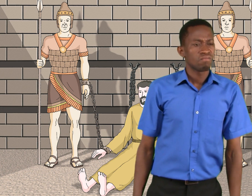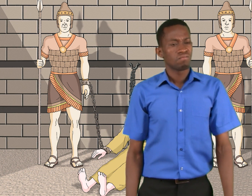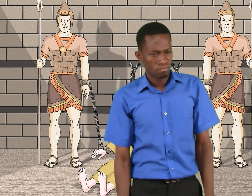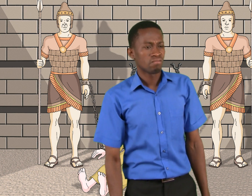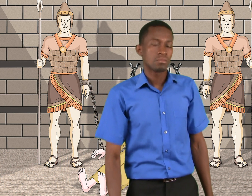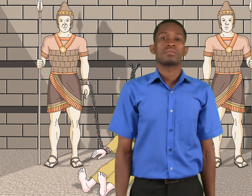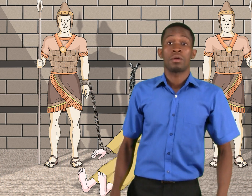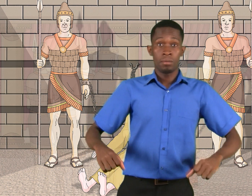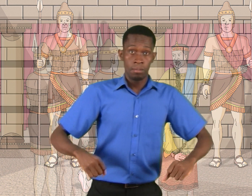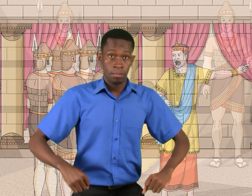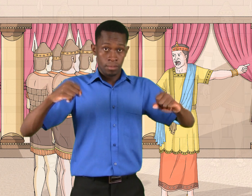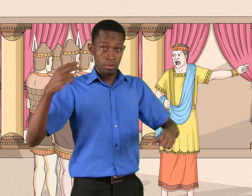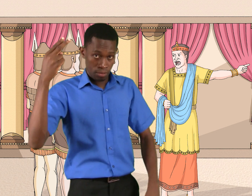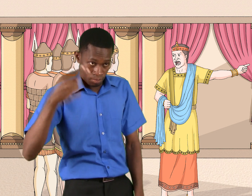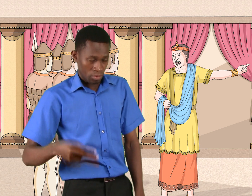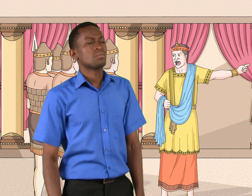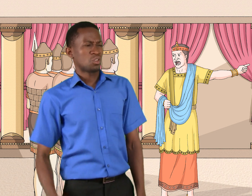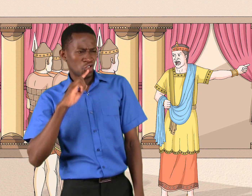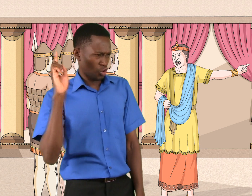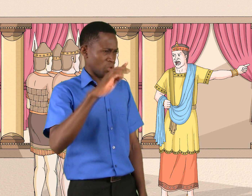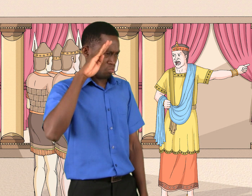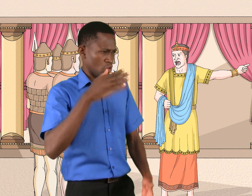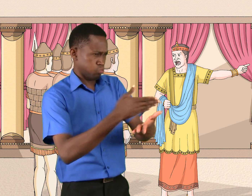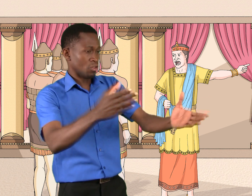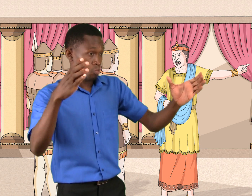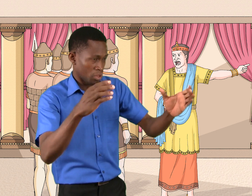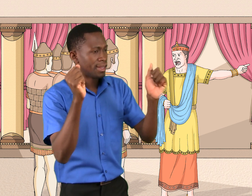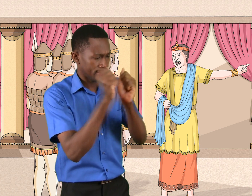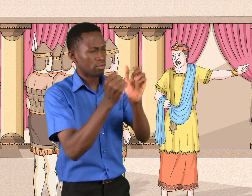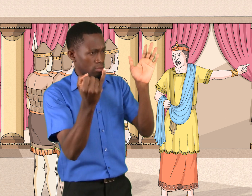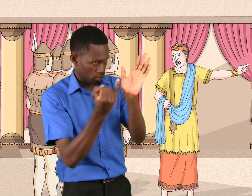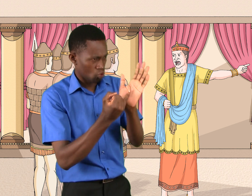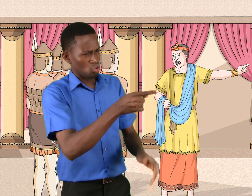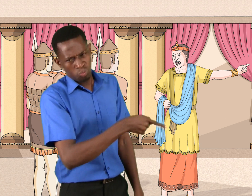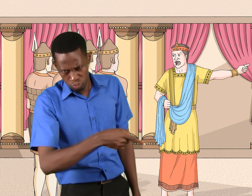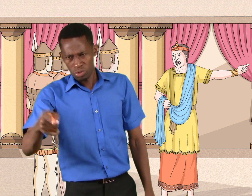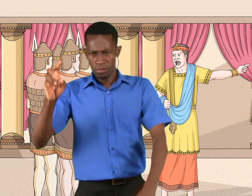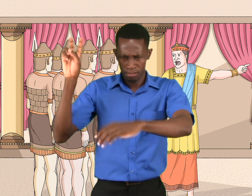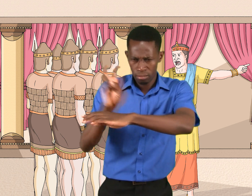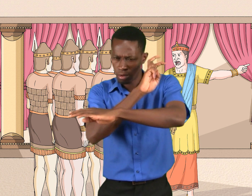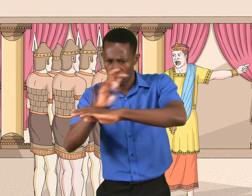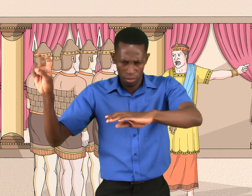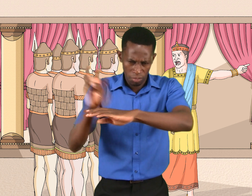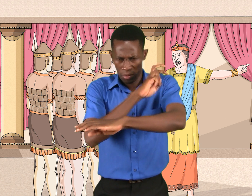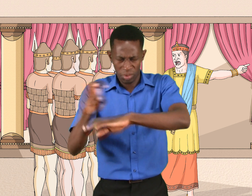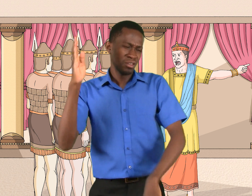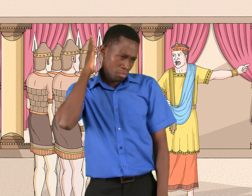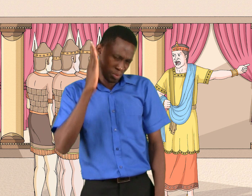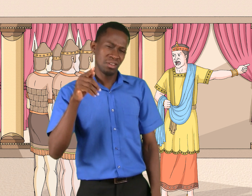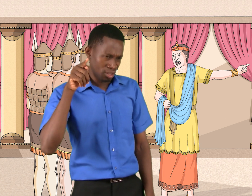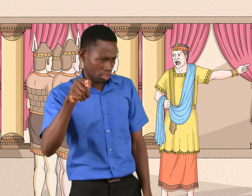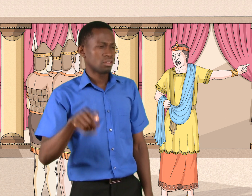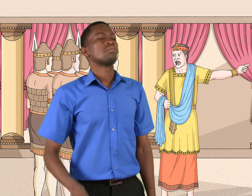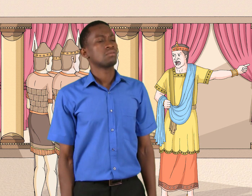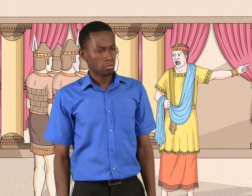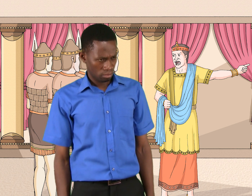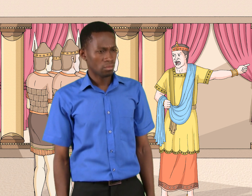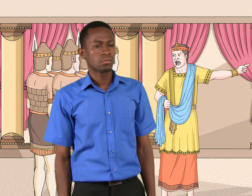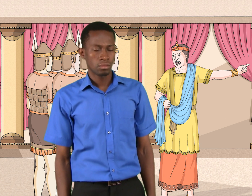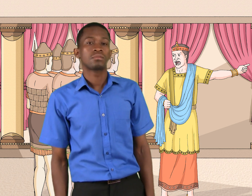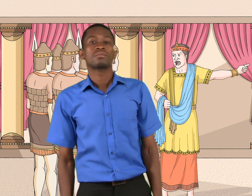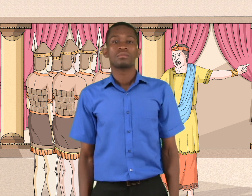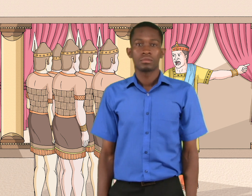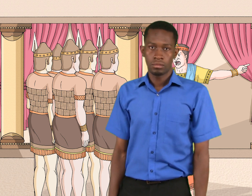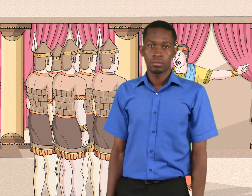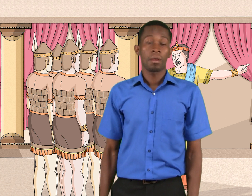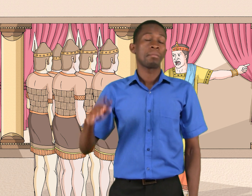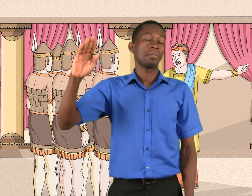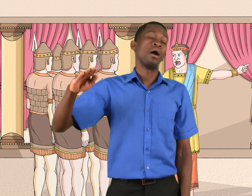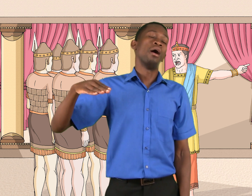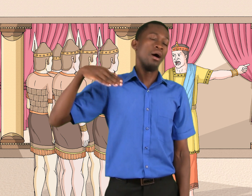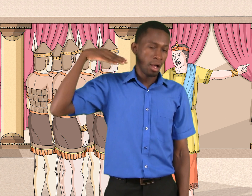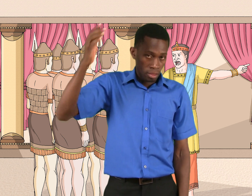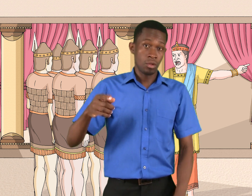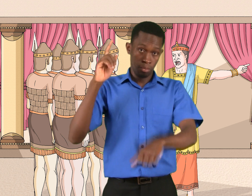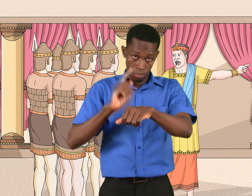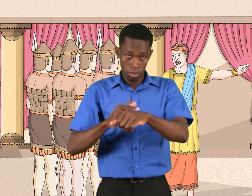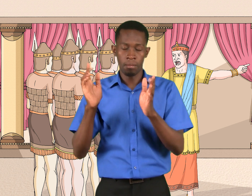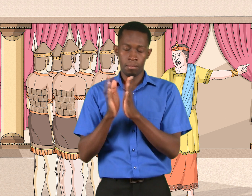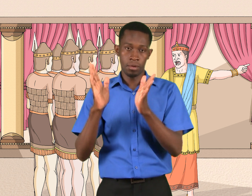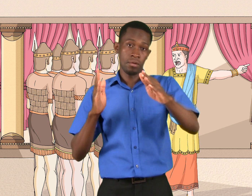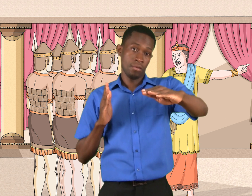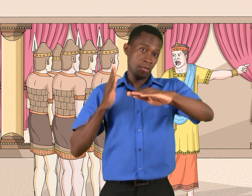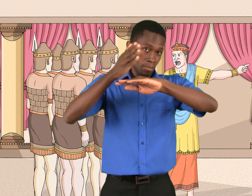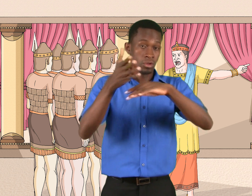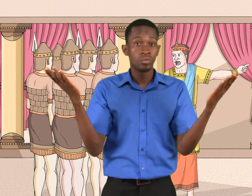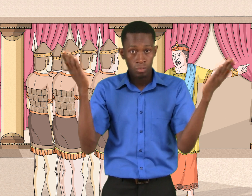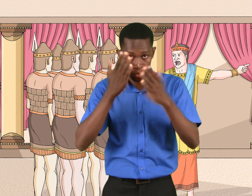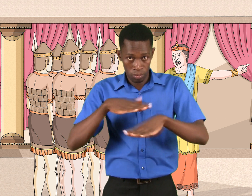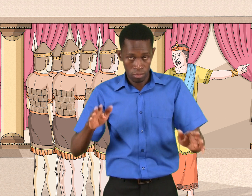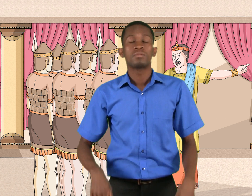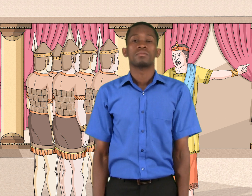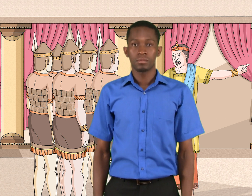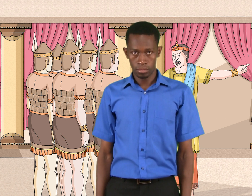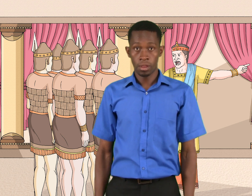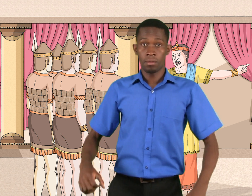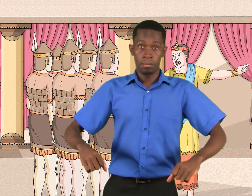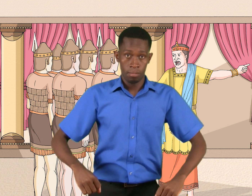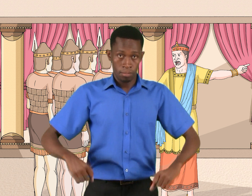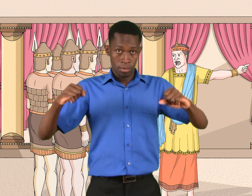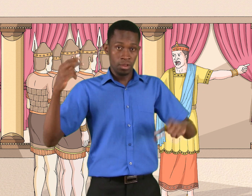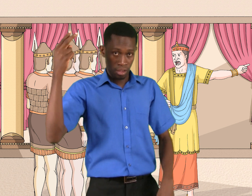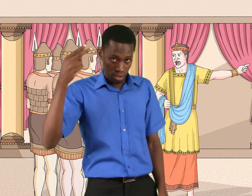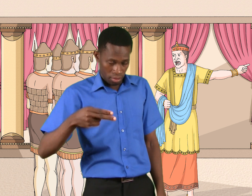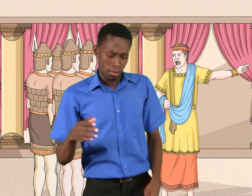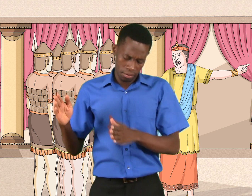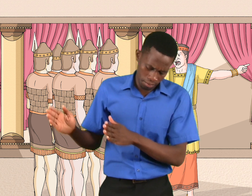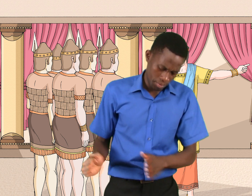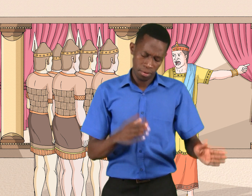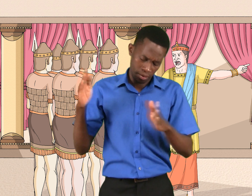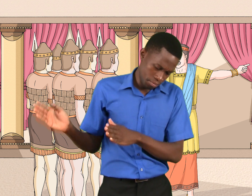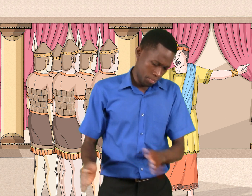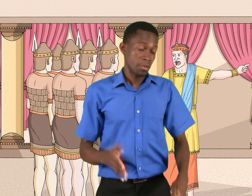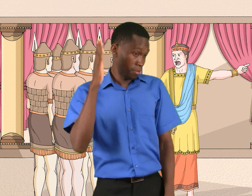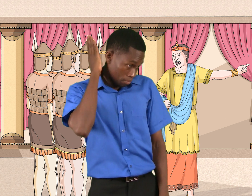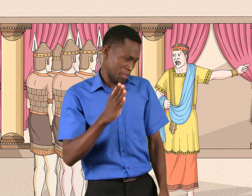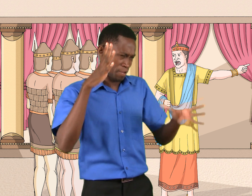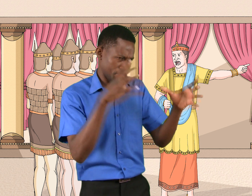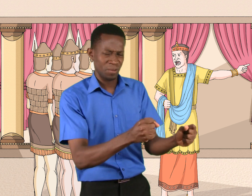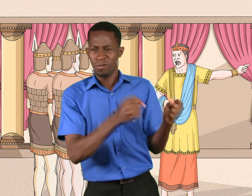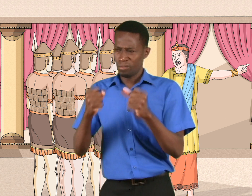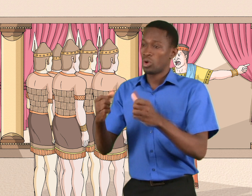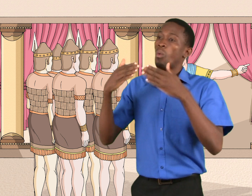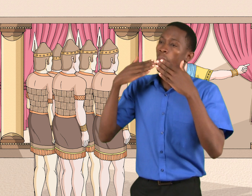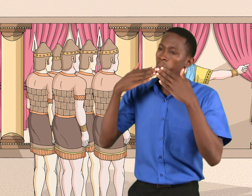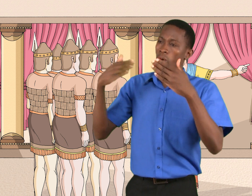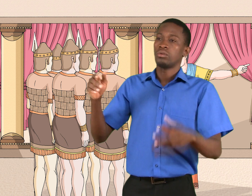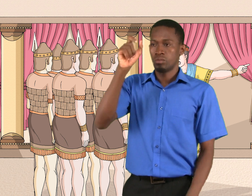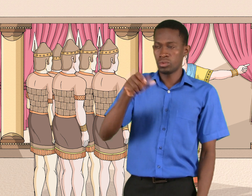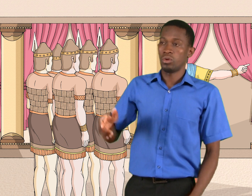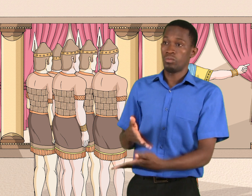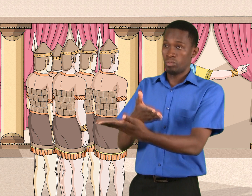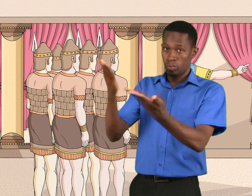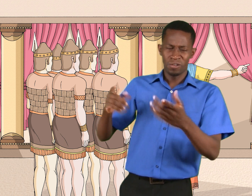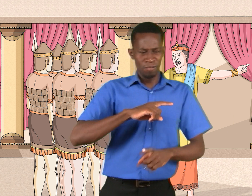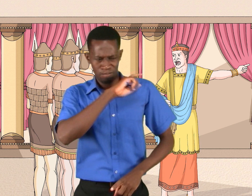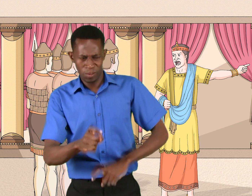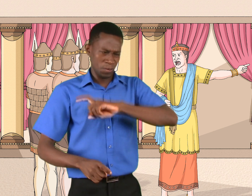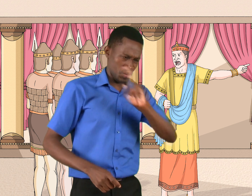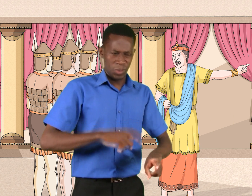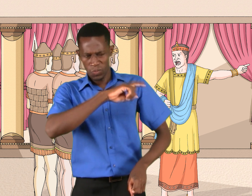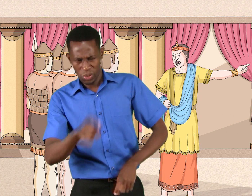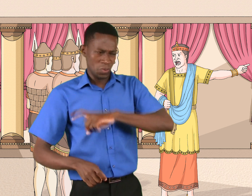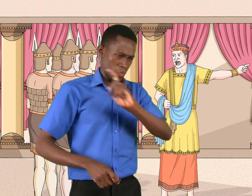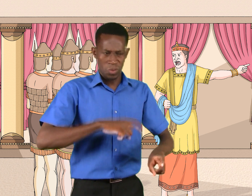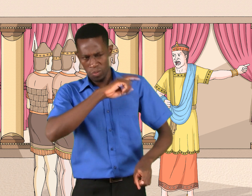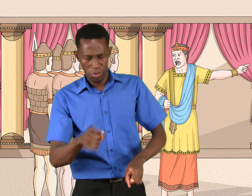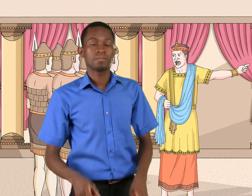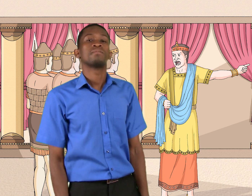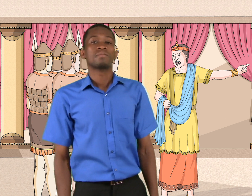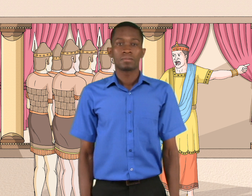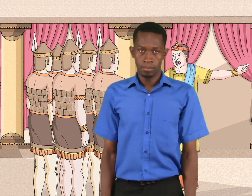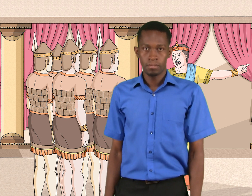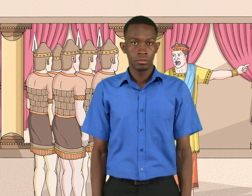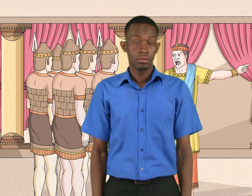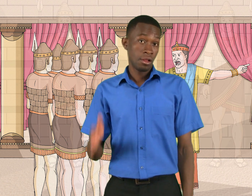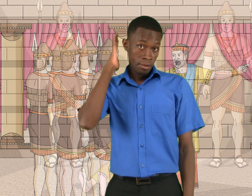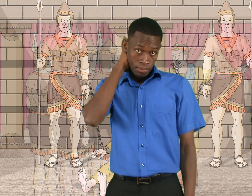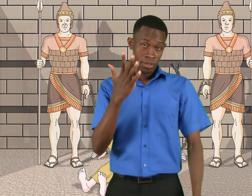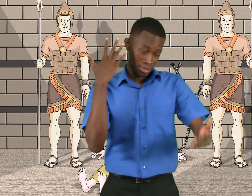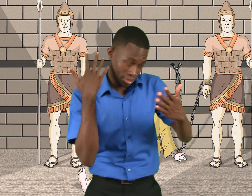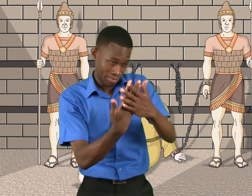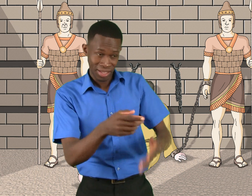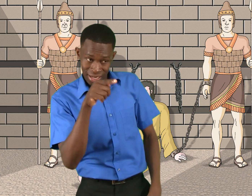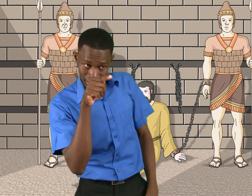Herod intended to bring him out to the people after the Passover.